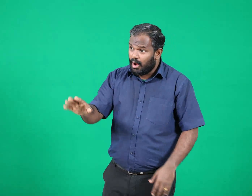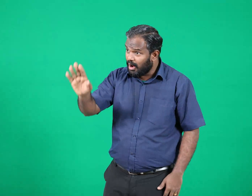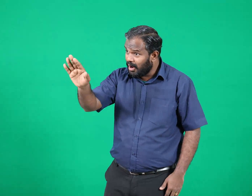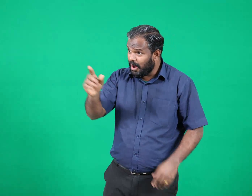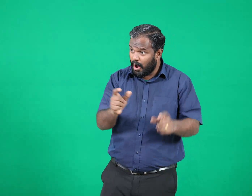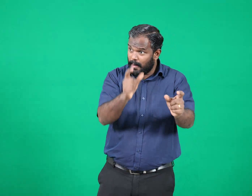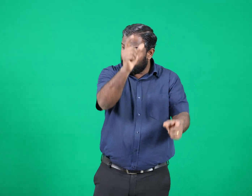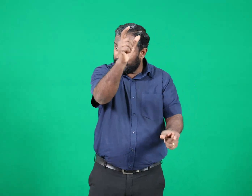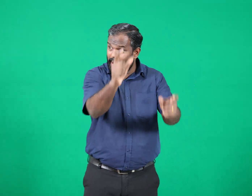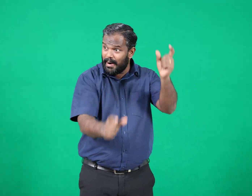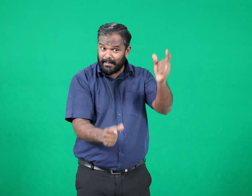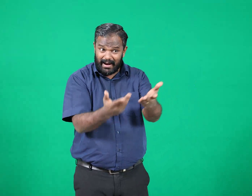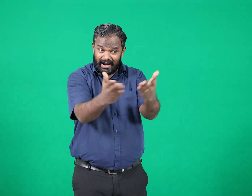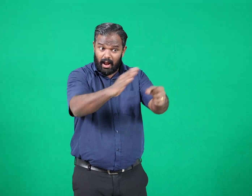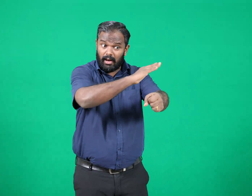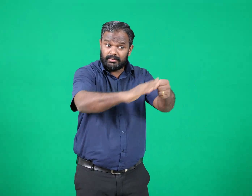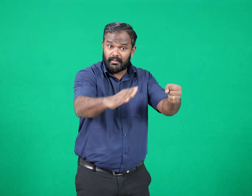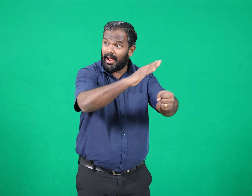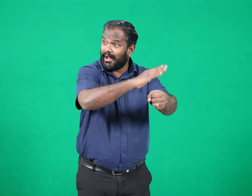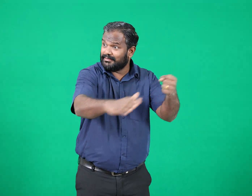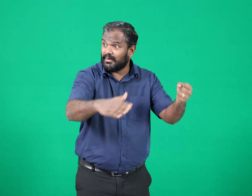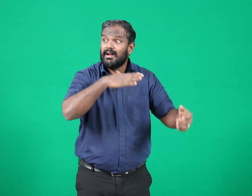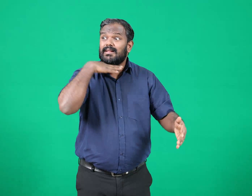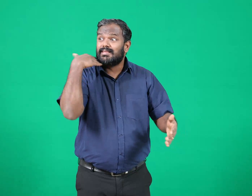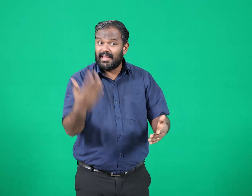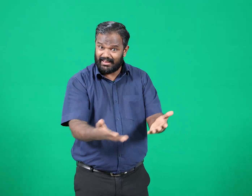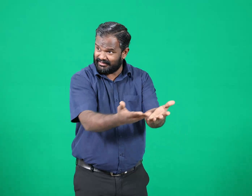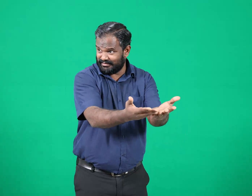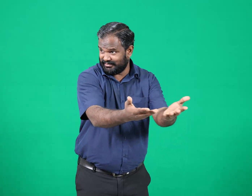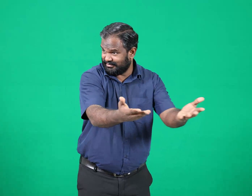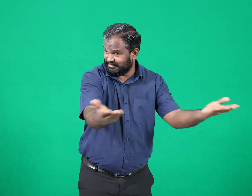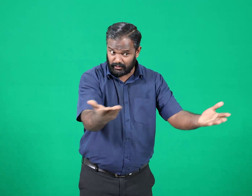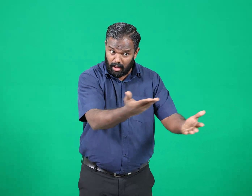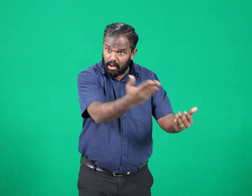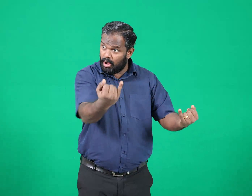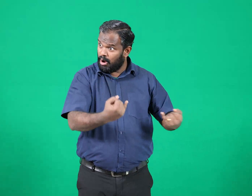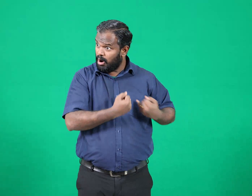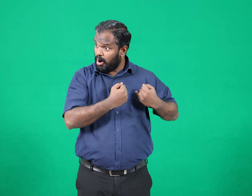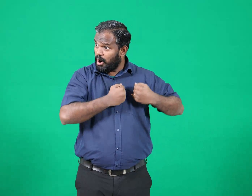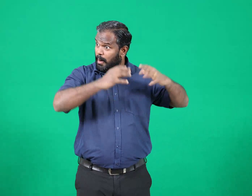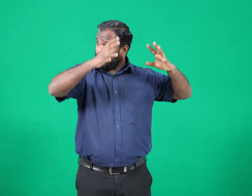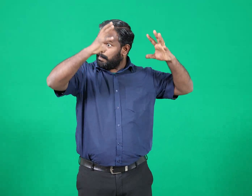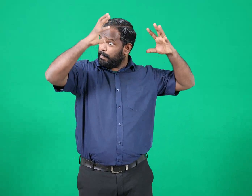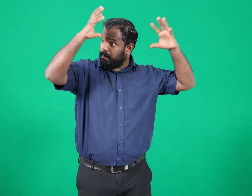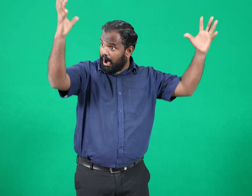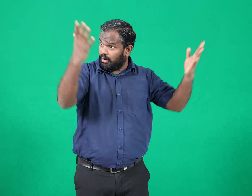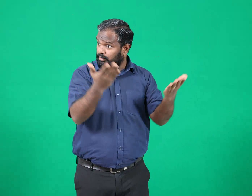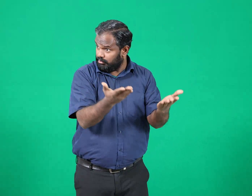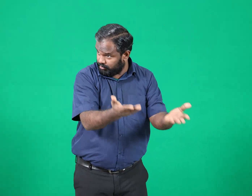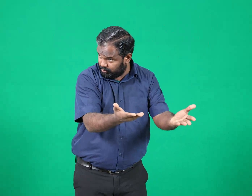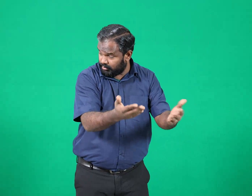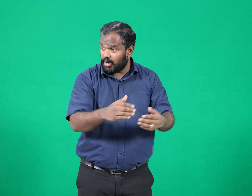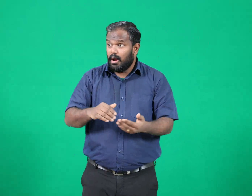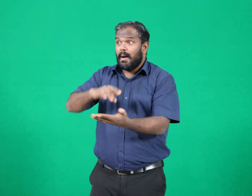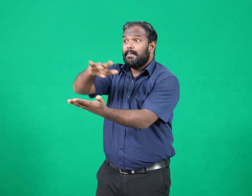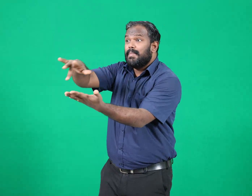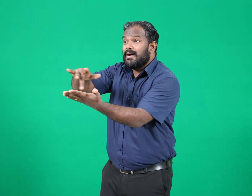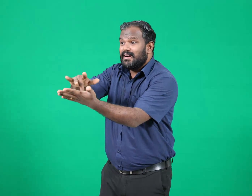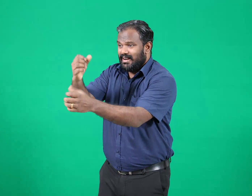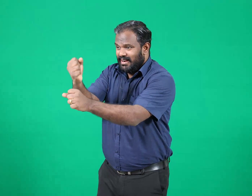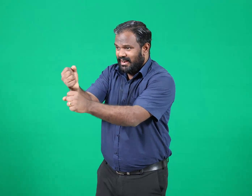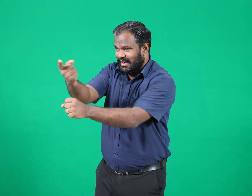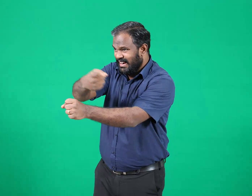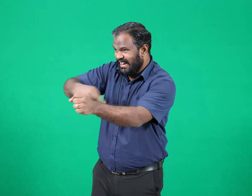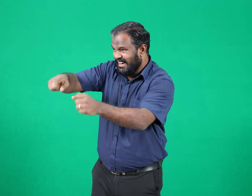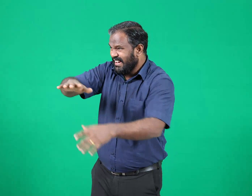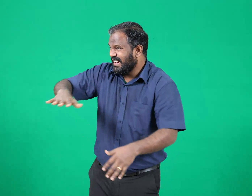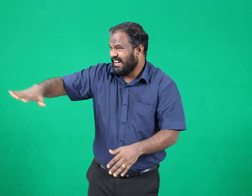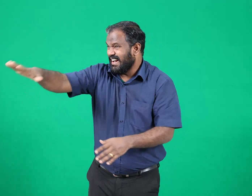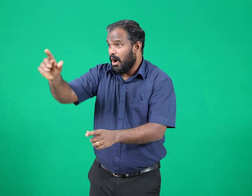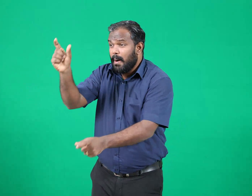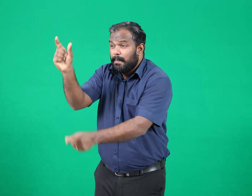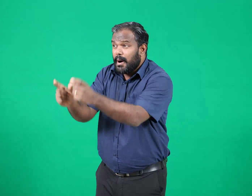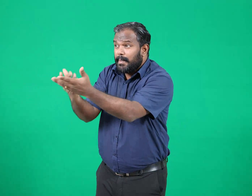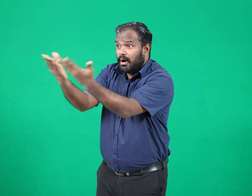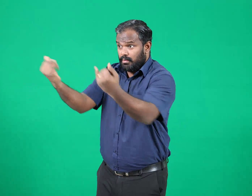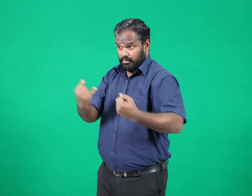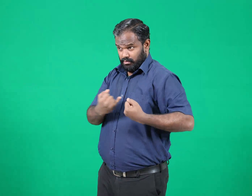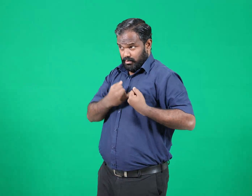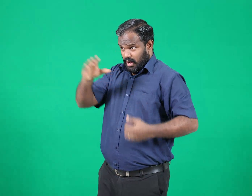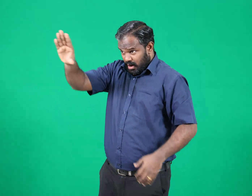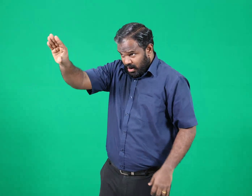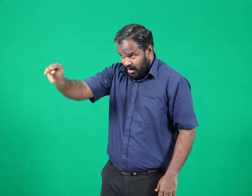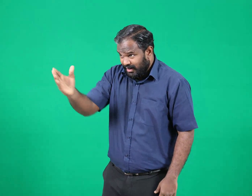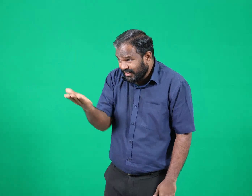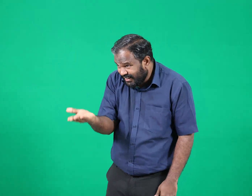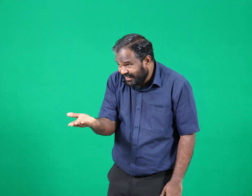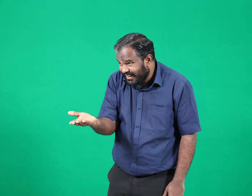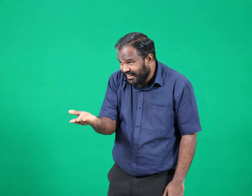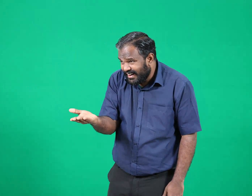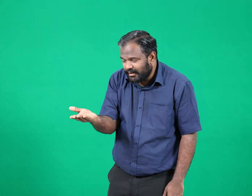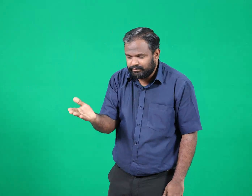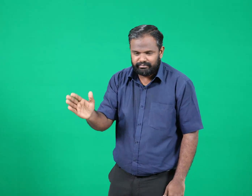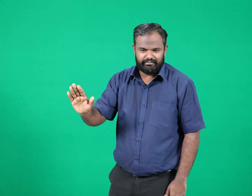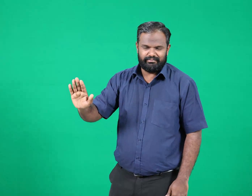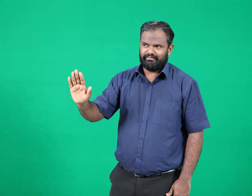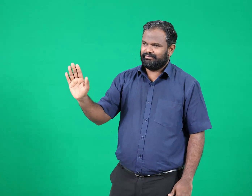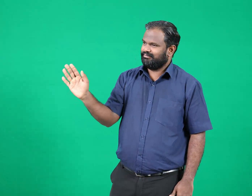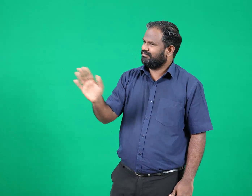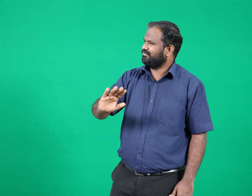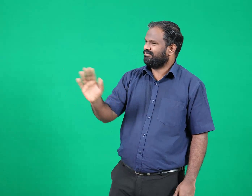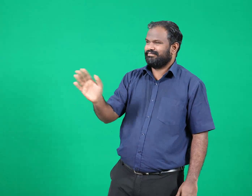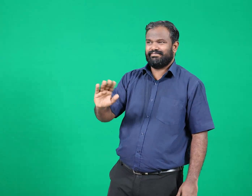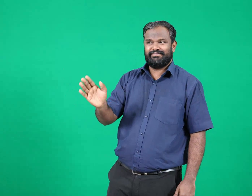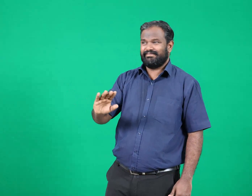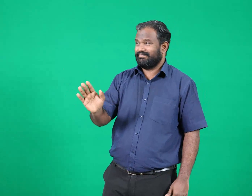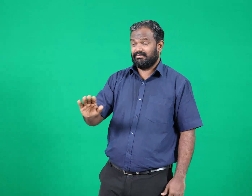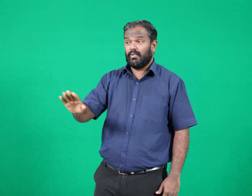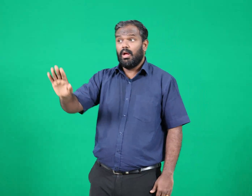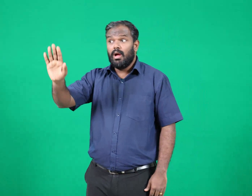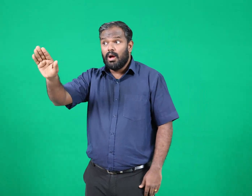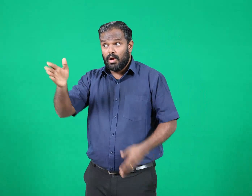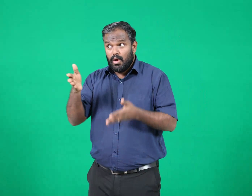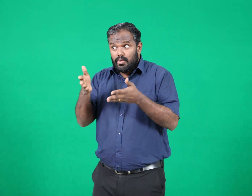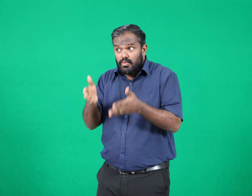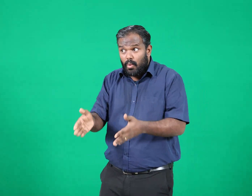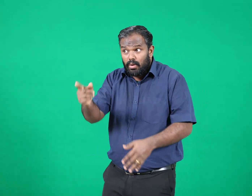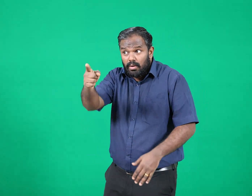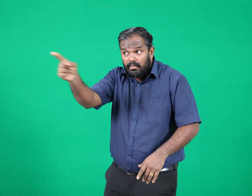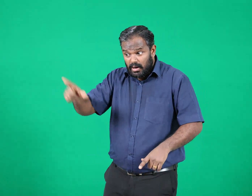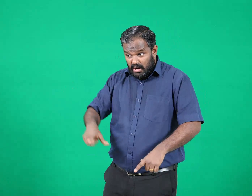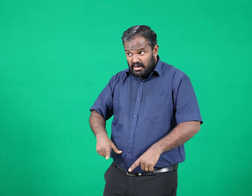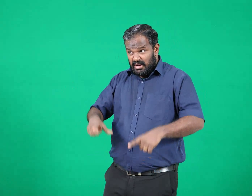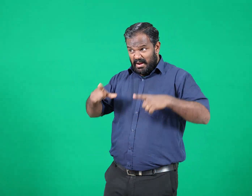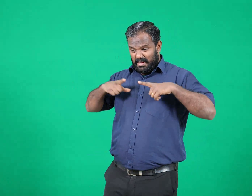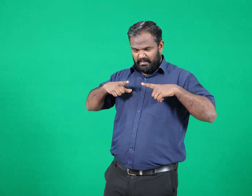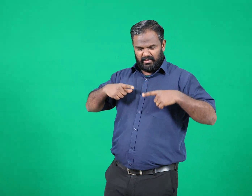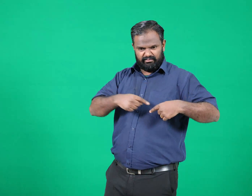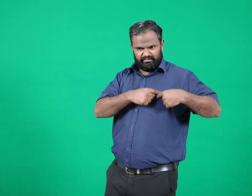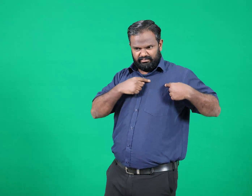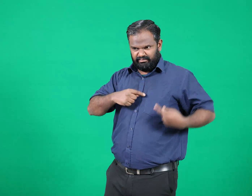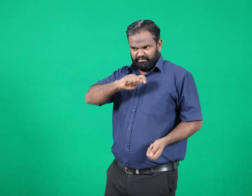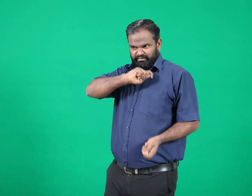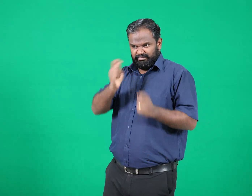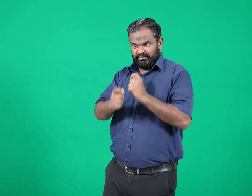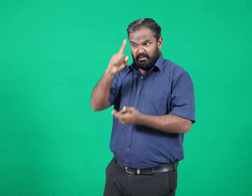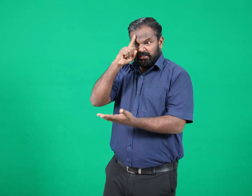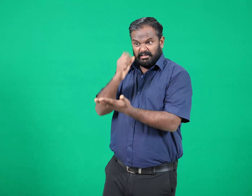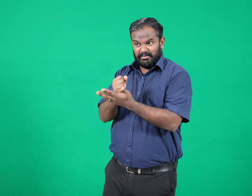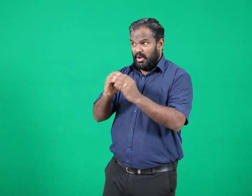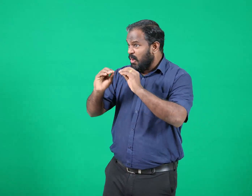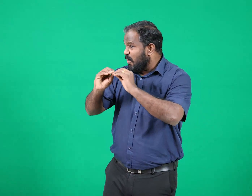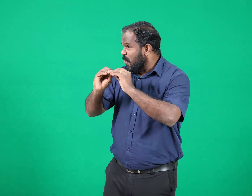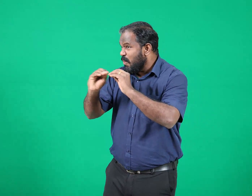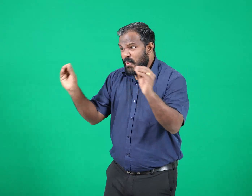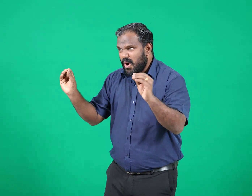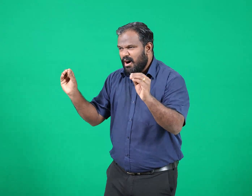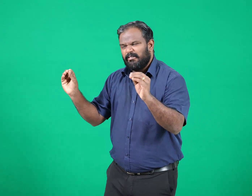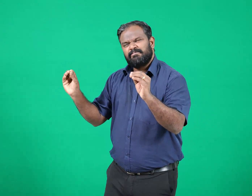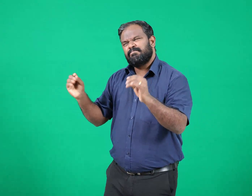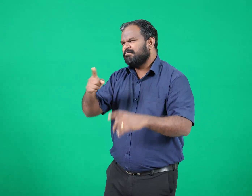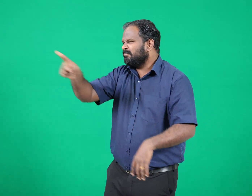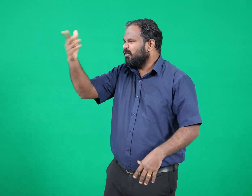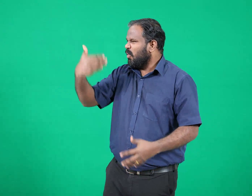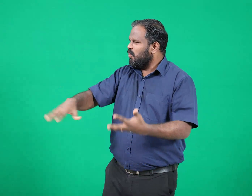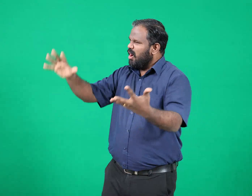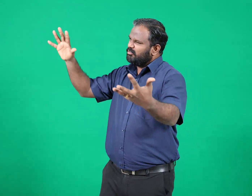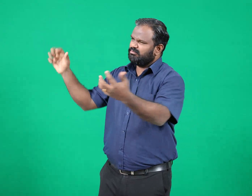No, I tell you. But unless you repent, you too will all perish.